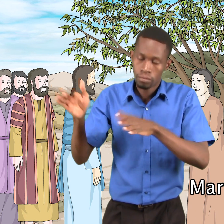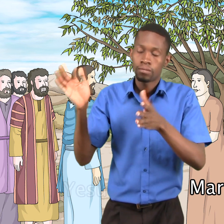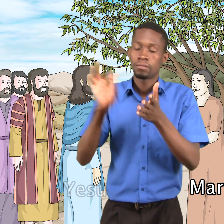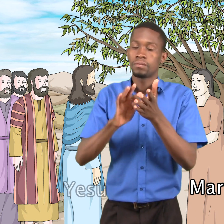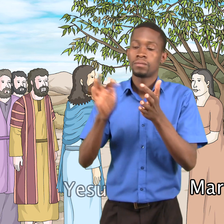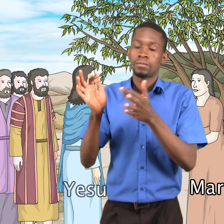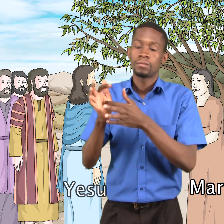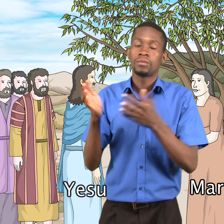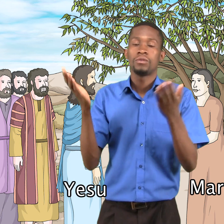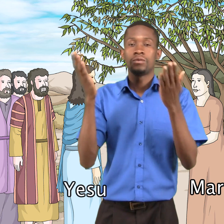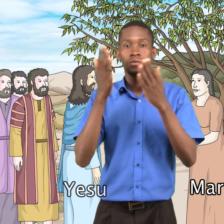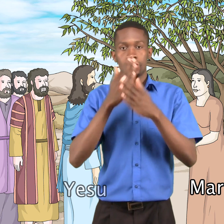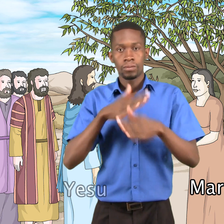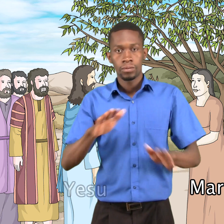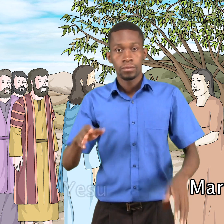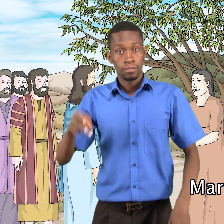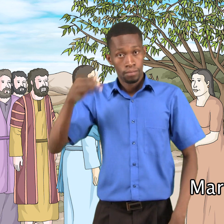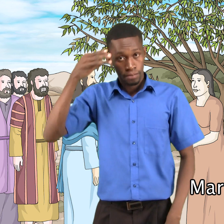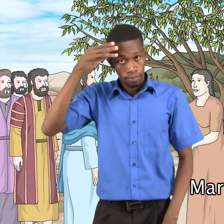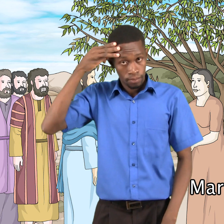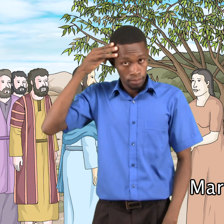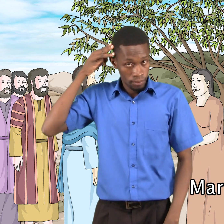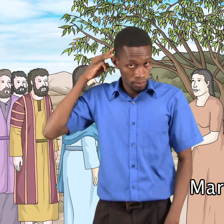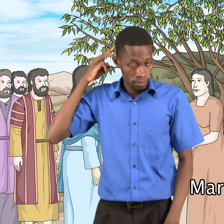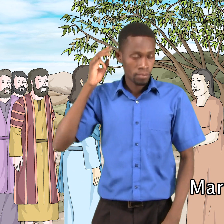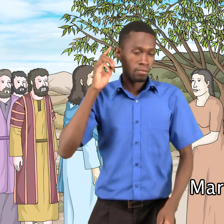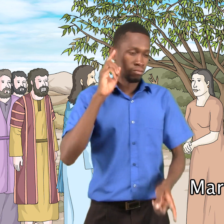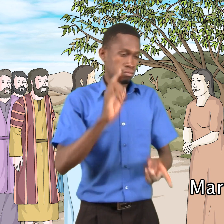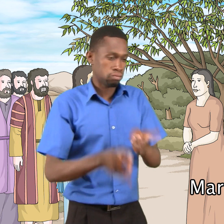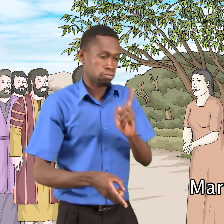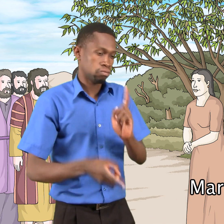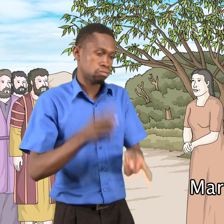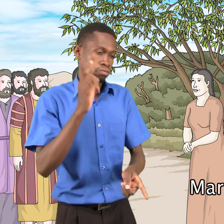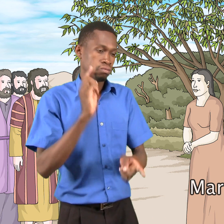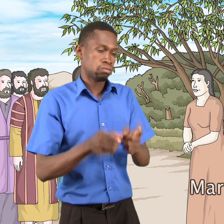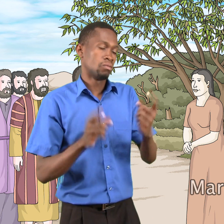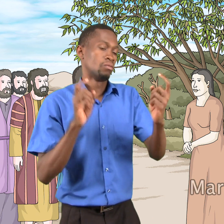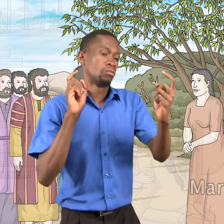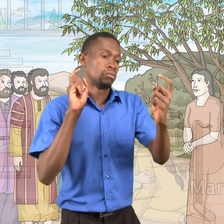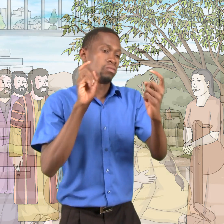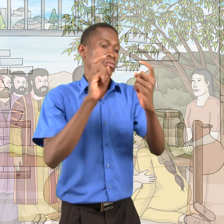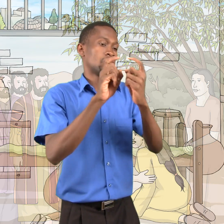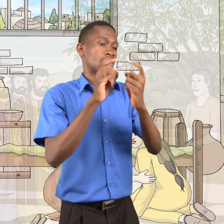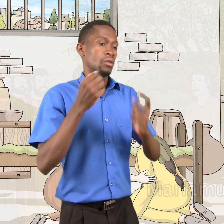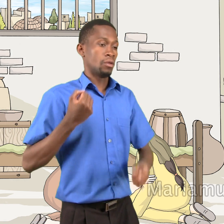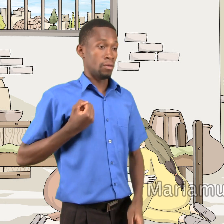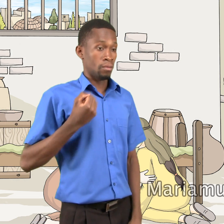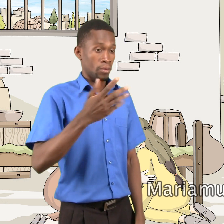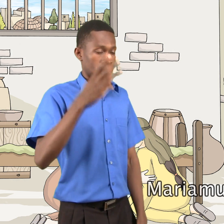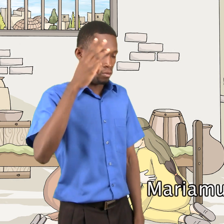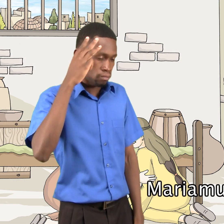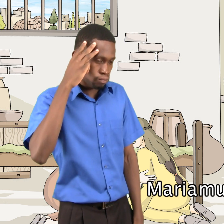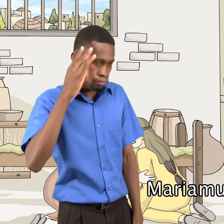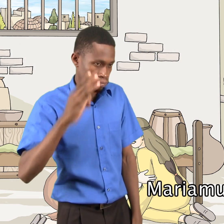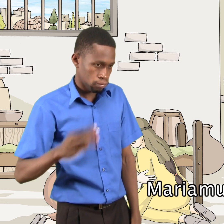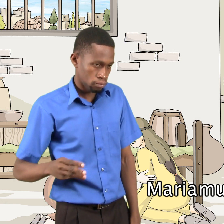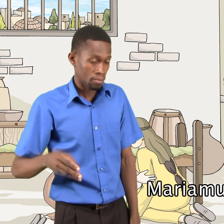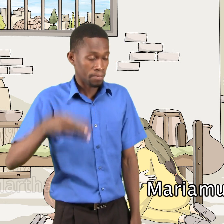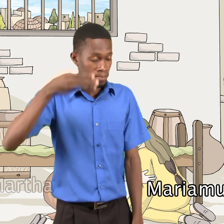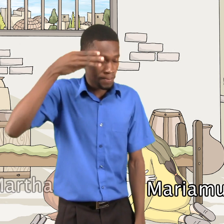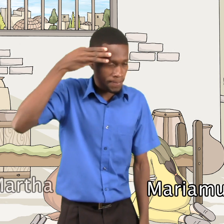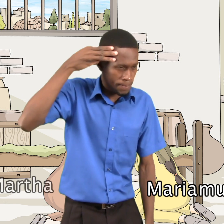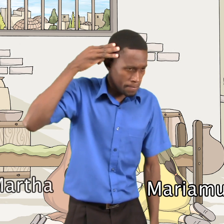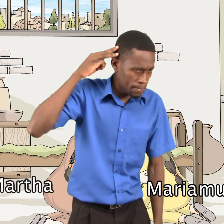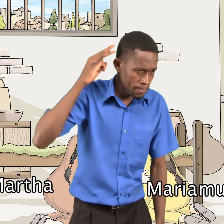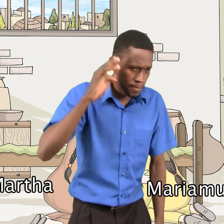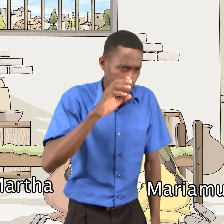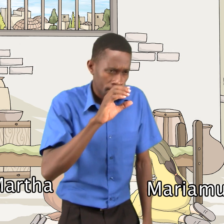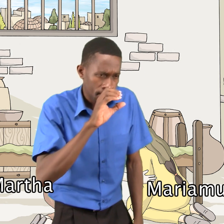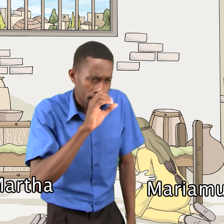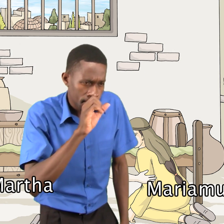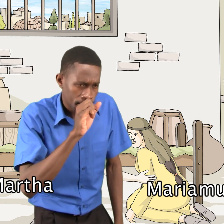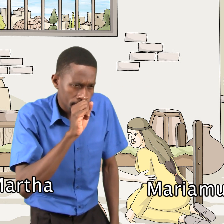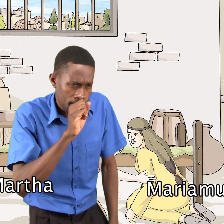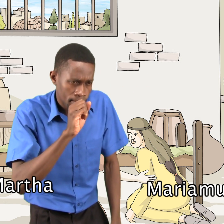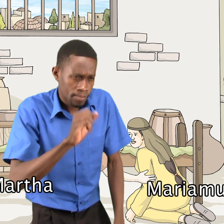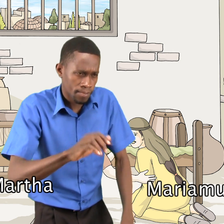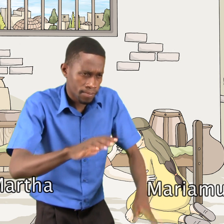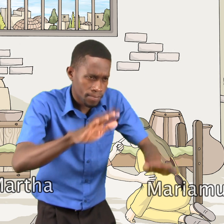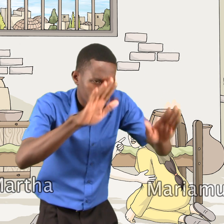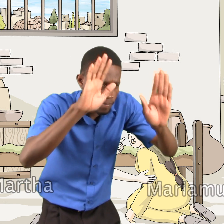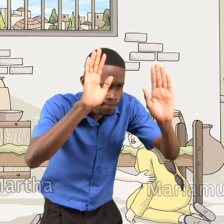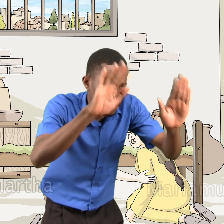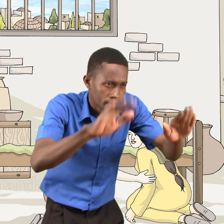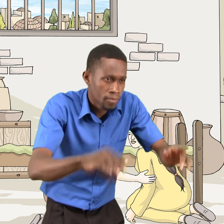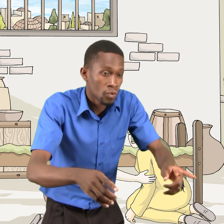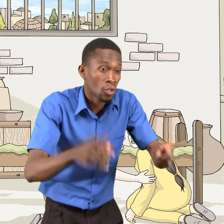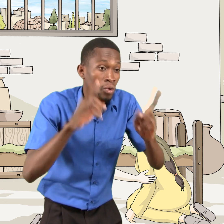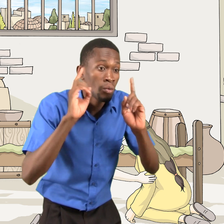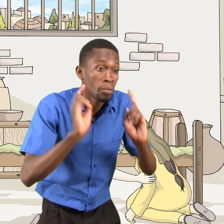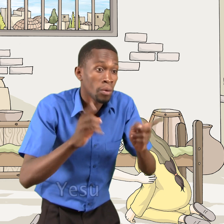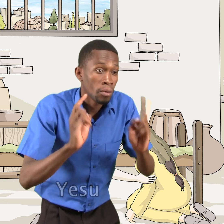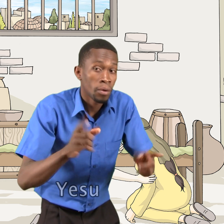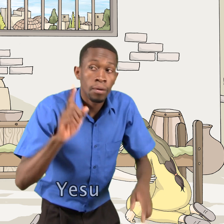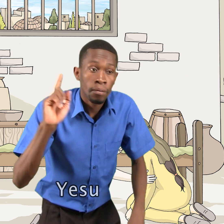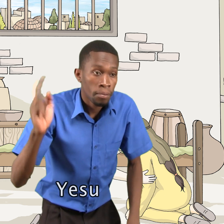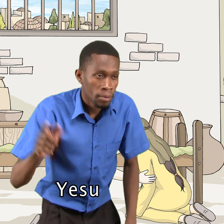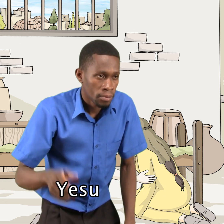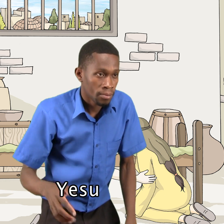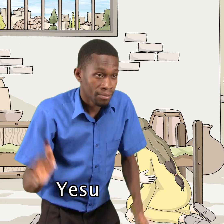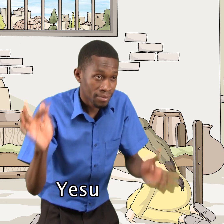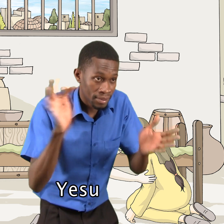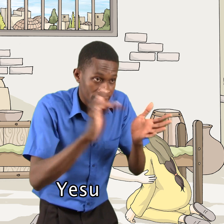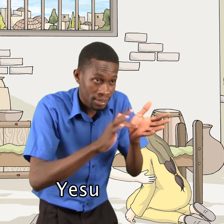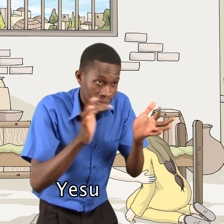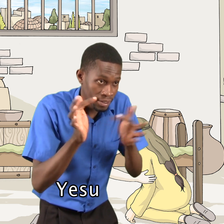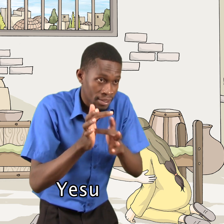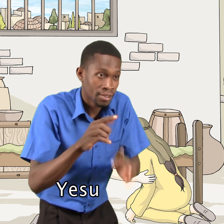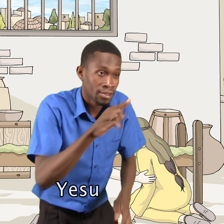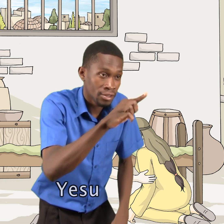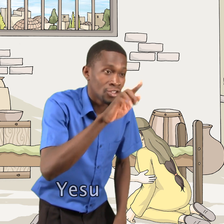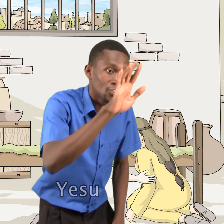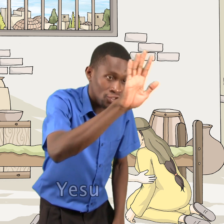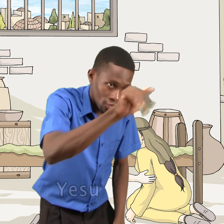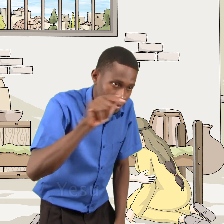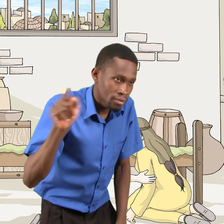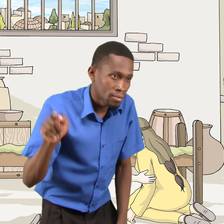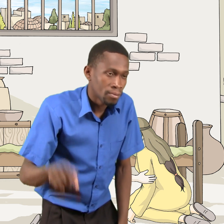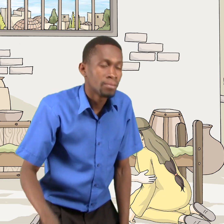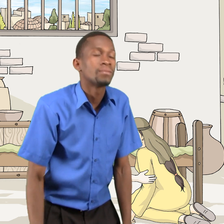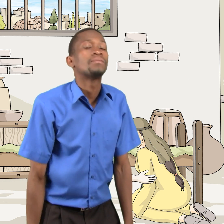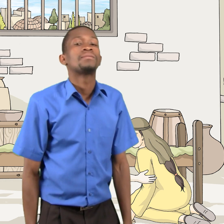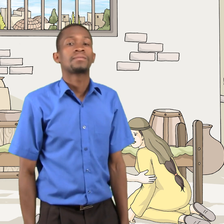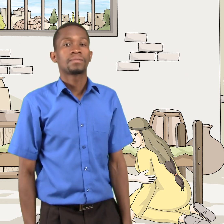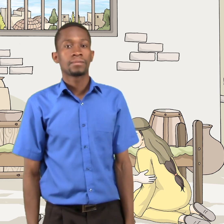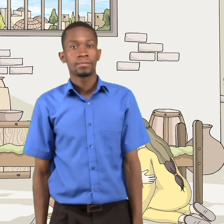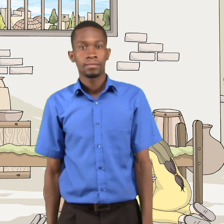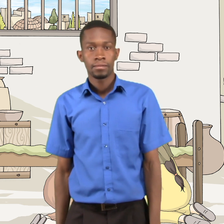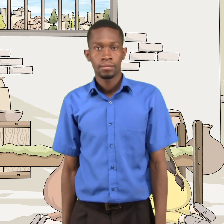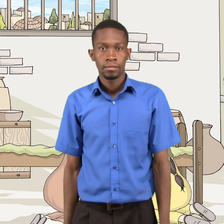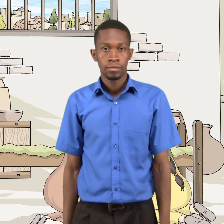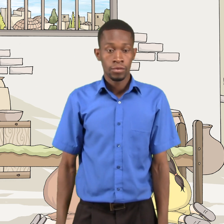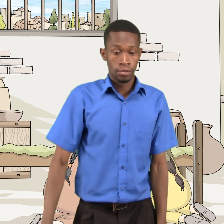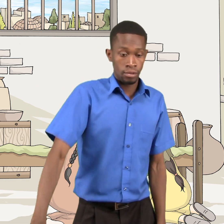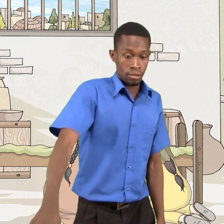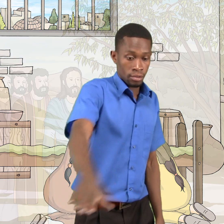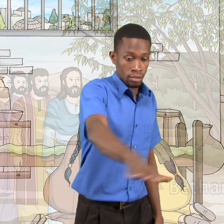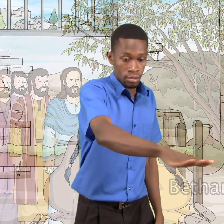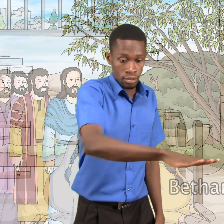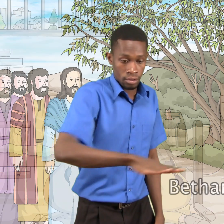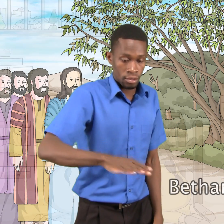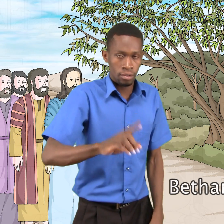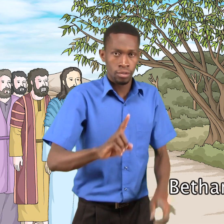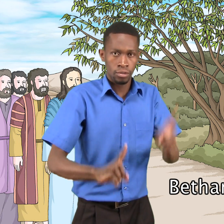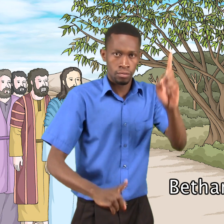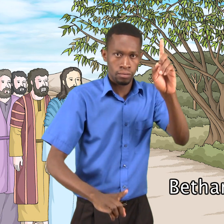And when Mary heard this, she got up quickly and went to Him.